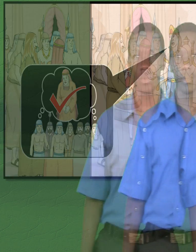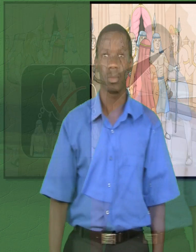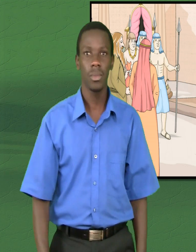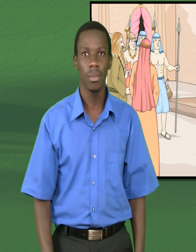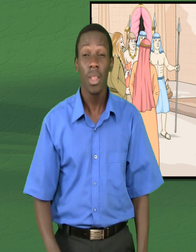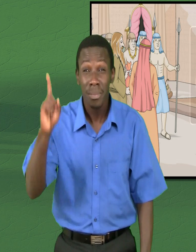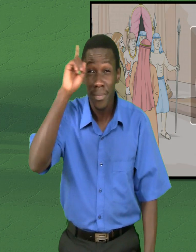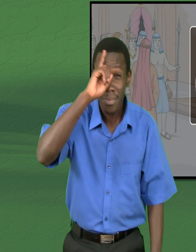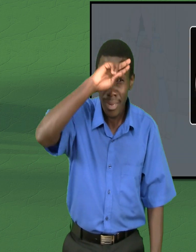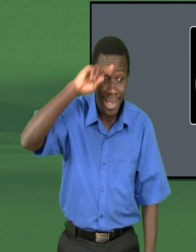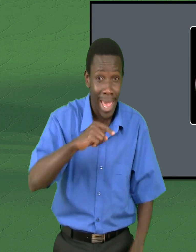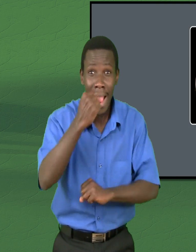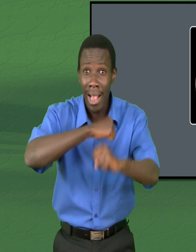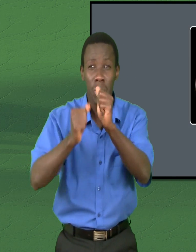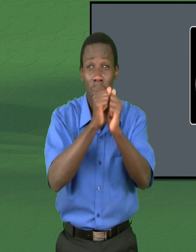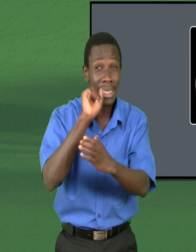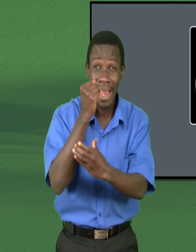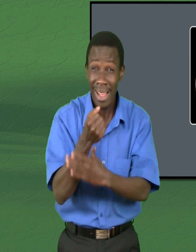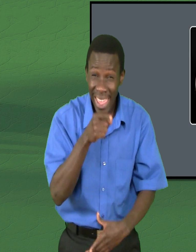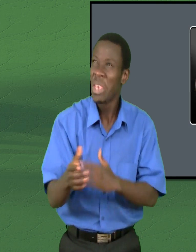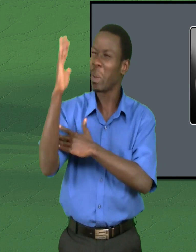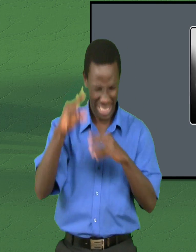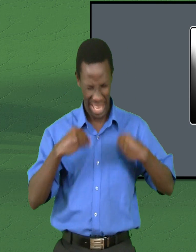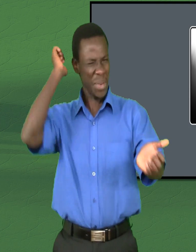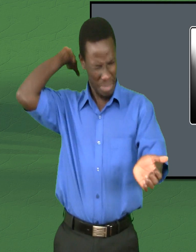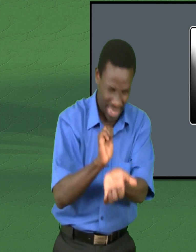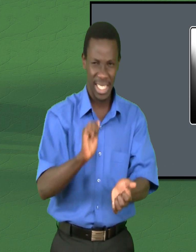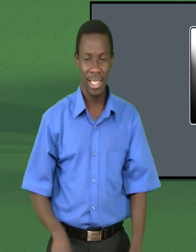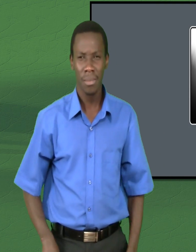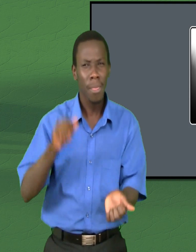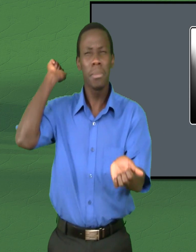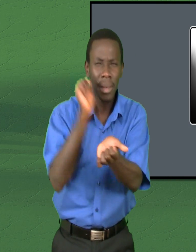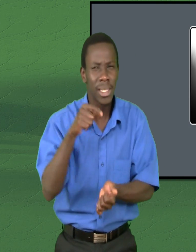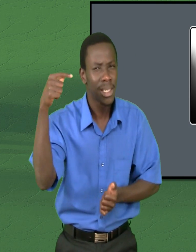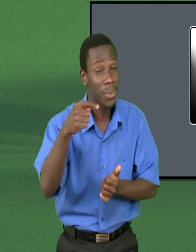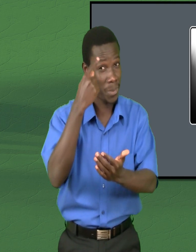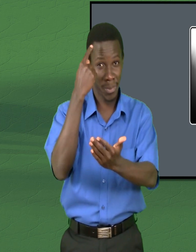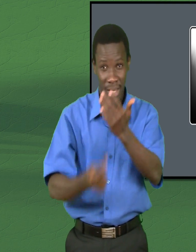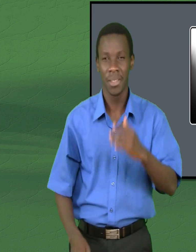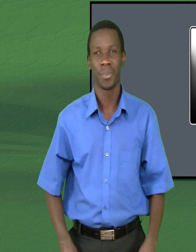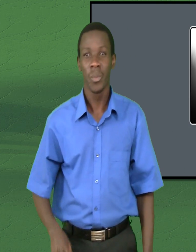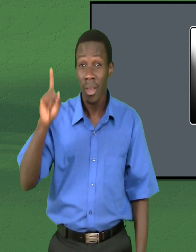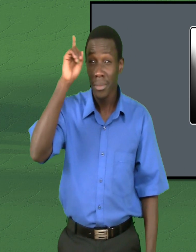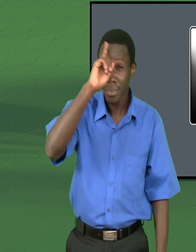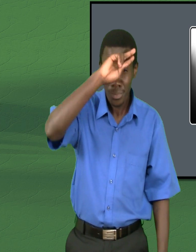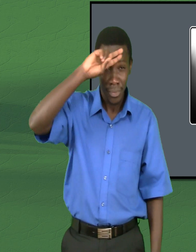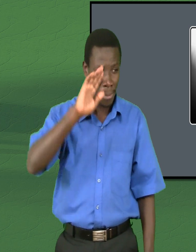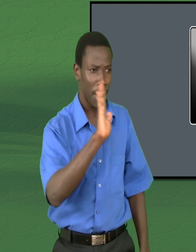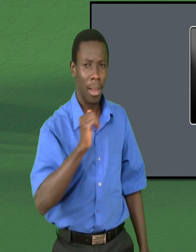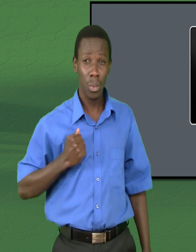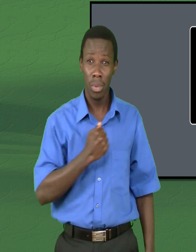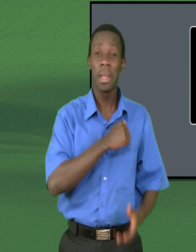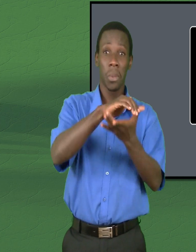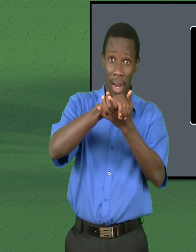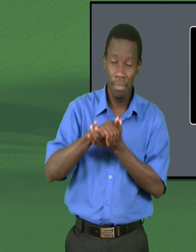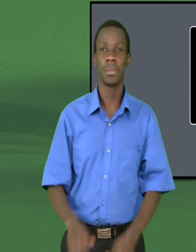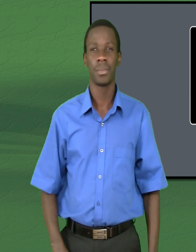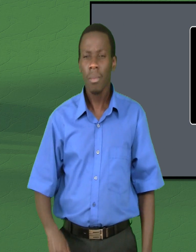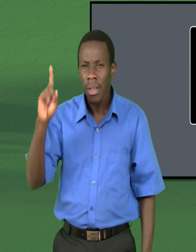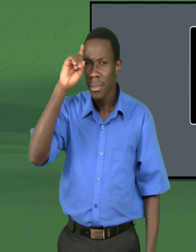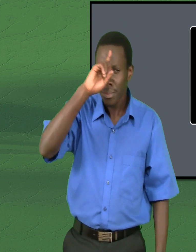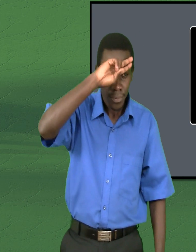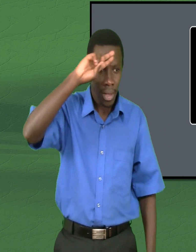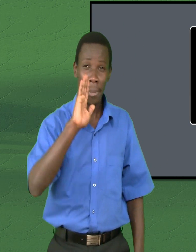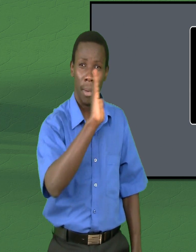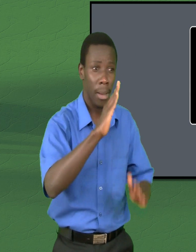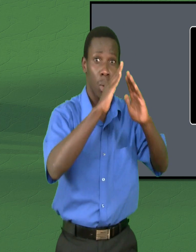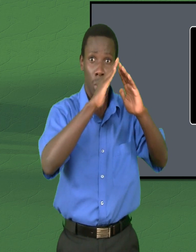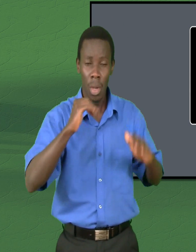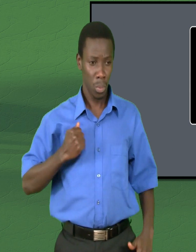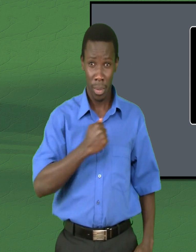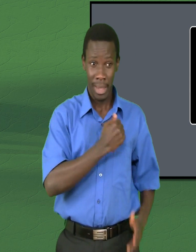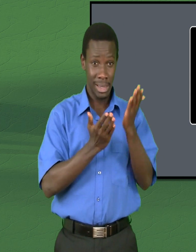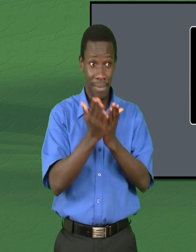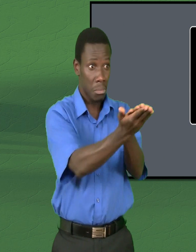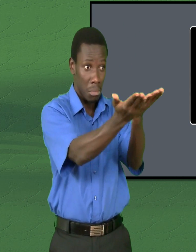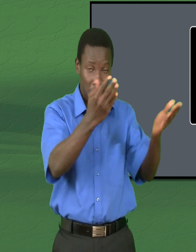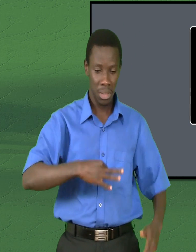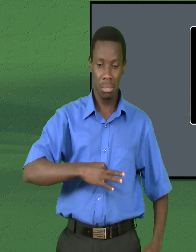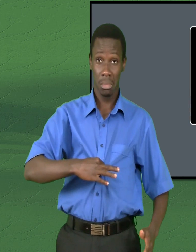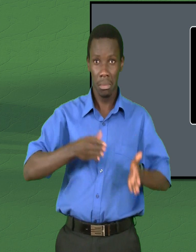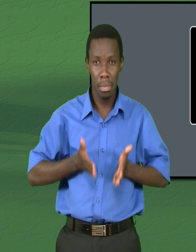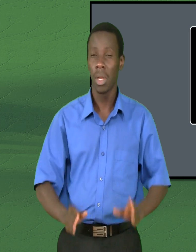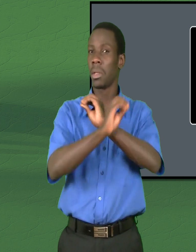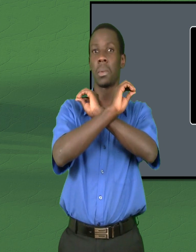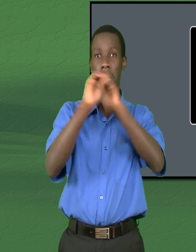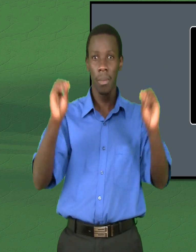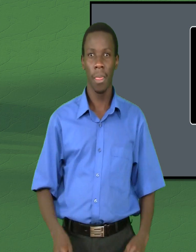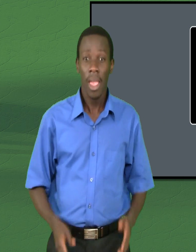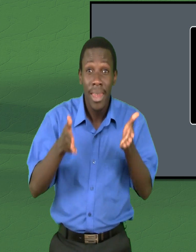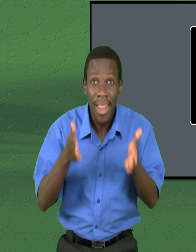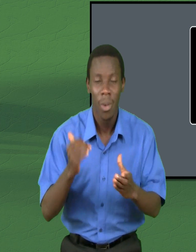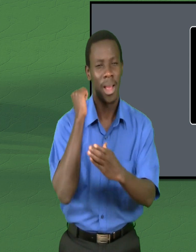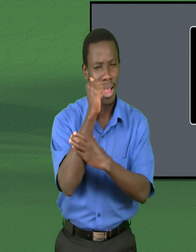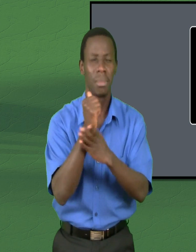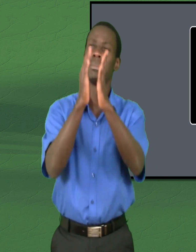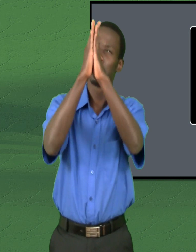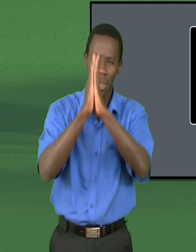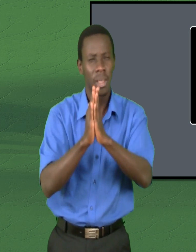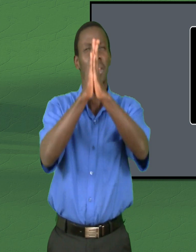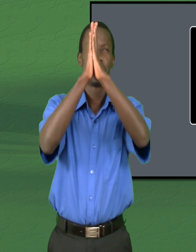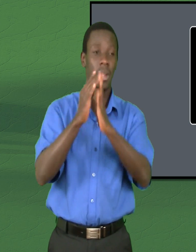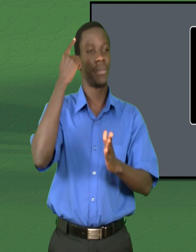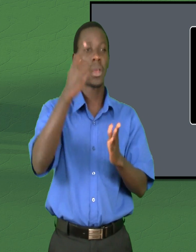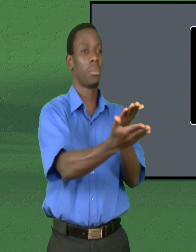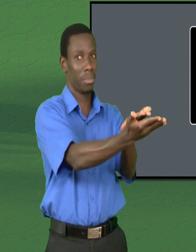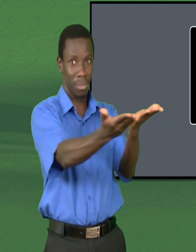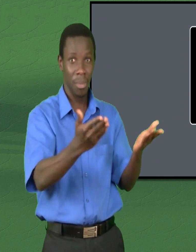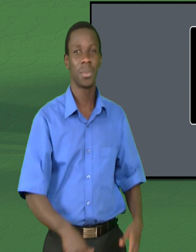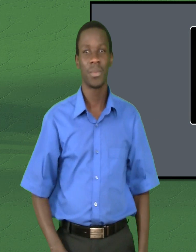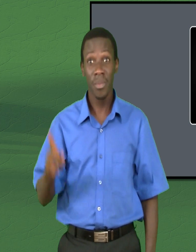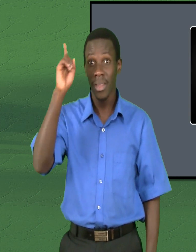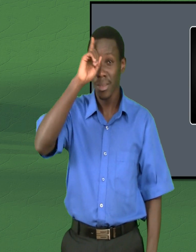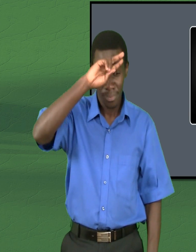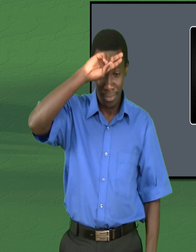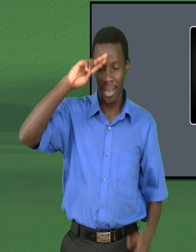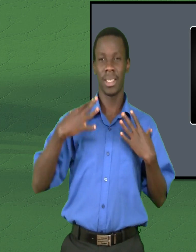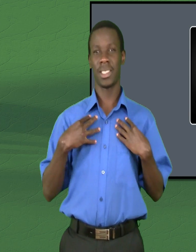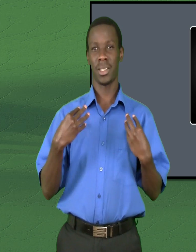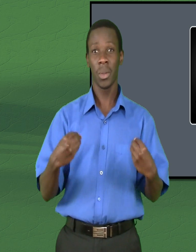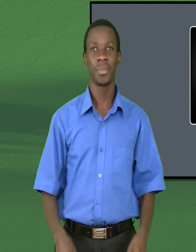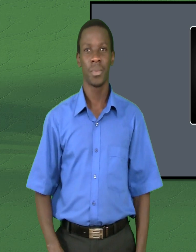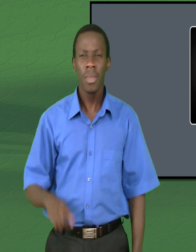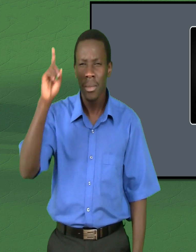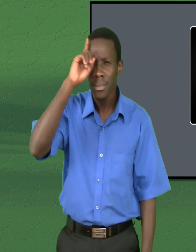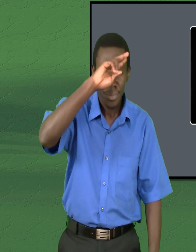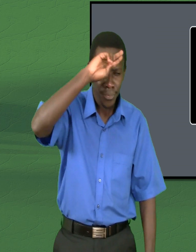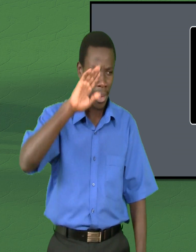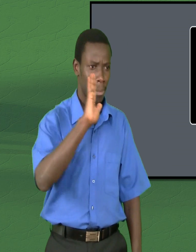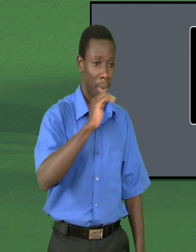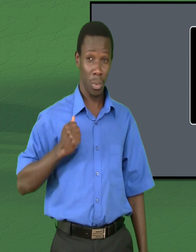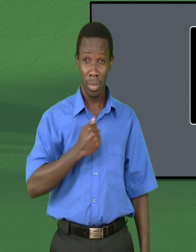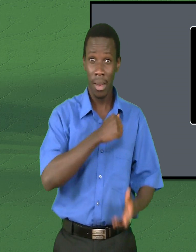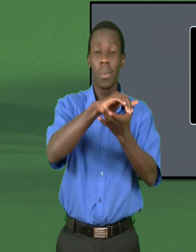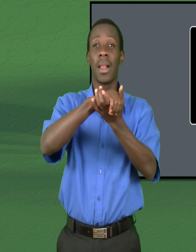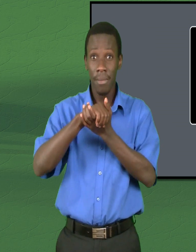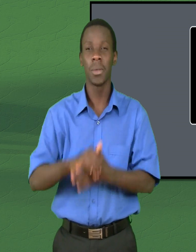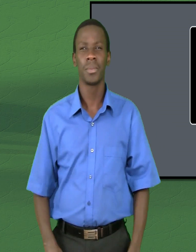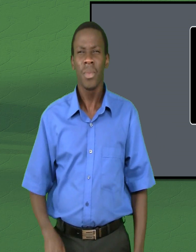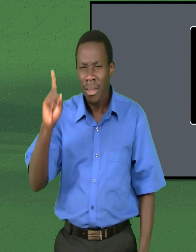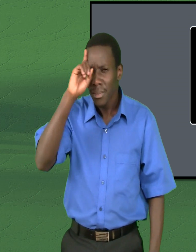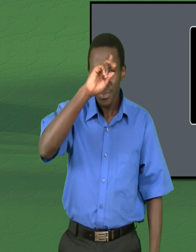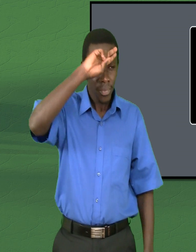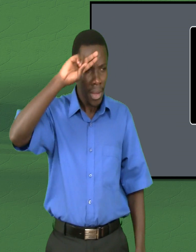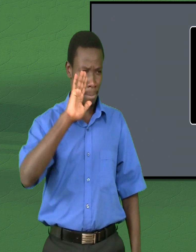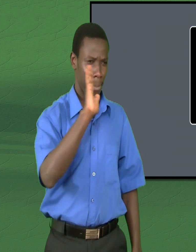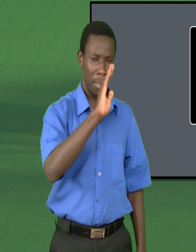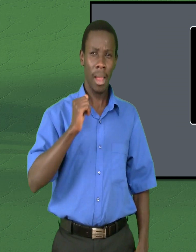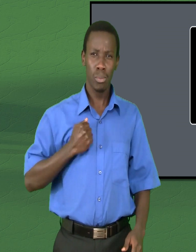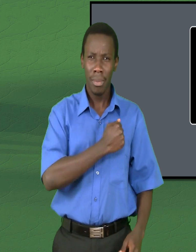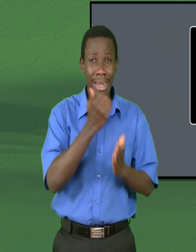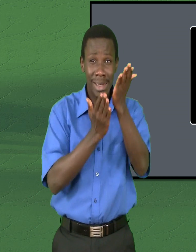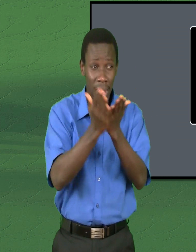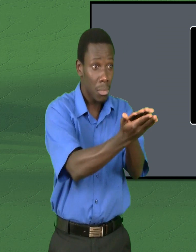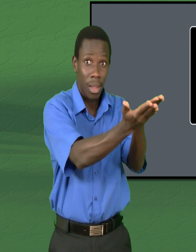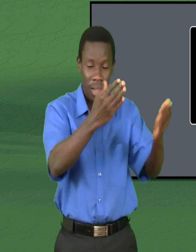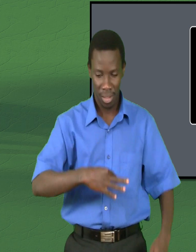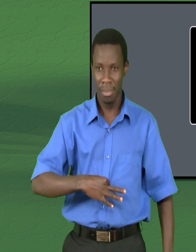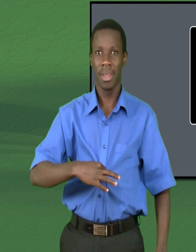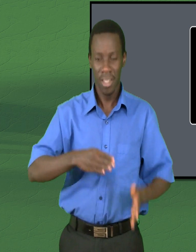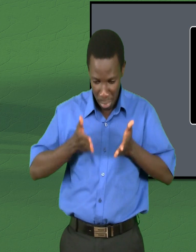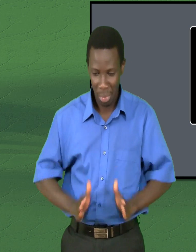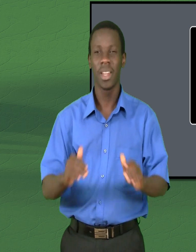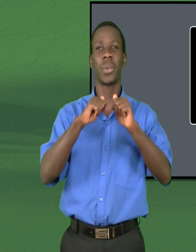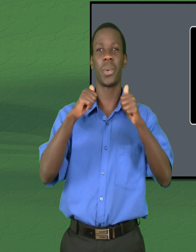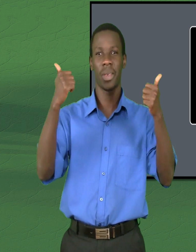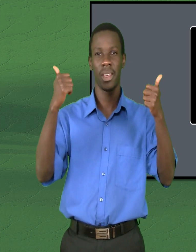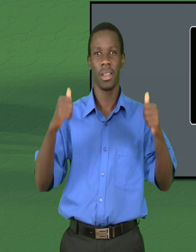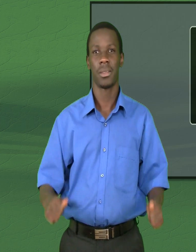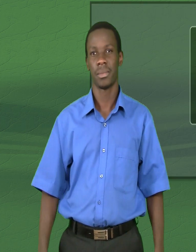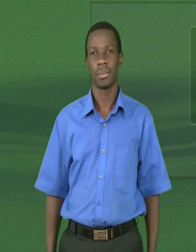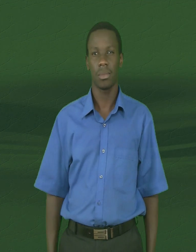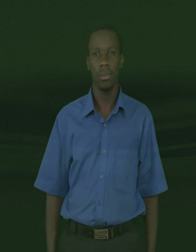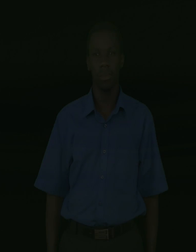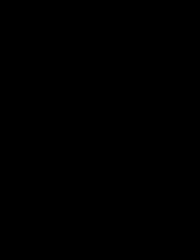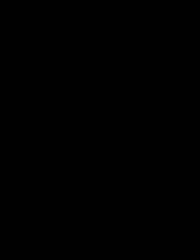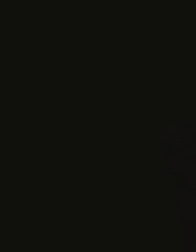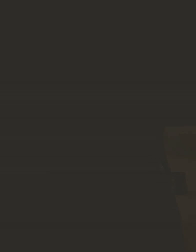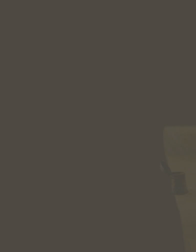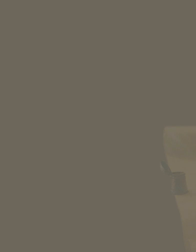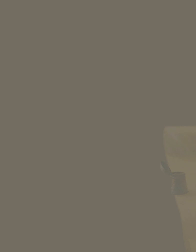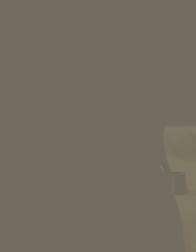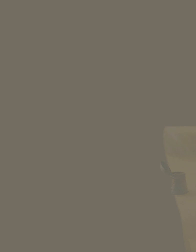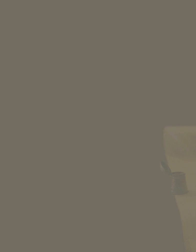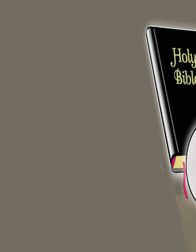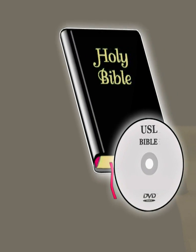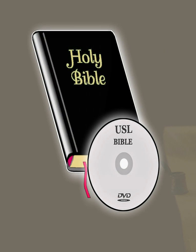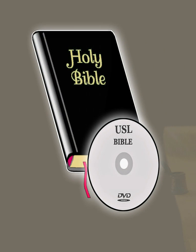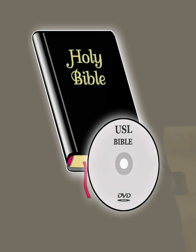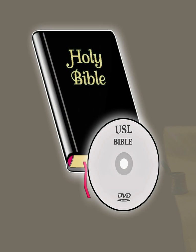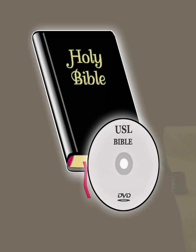Then Abraham prayed to God, and God healed Abimelech and his wife and his maidservants, so that they could again bear children— for on account of Abraham’s wife Sarah, the LORD had completely closed all the wombs in Abimelech’s household.